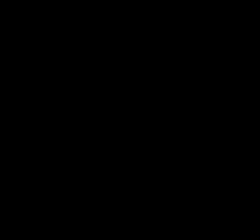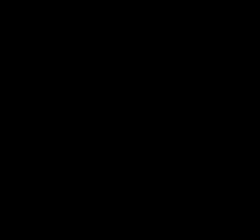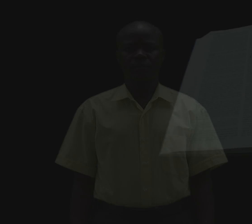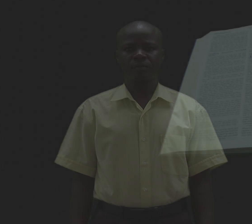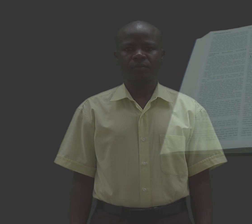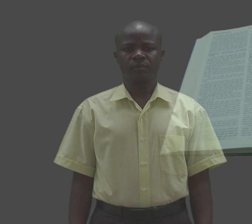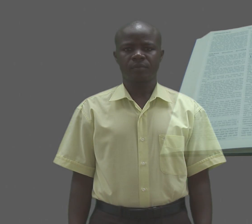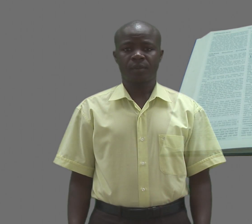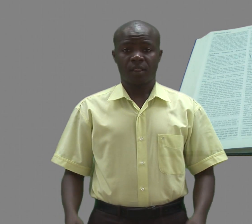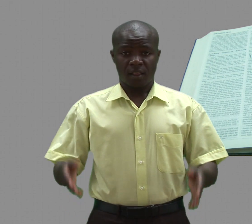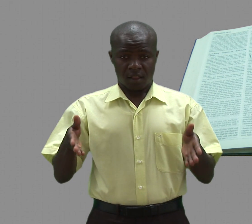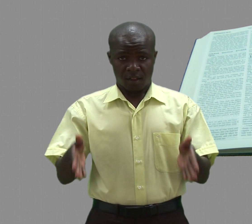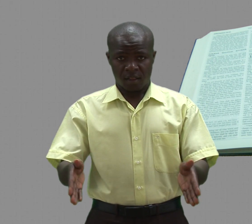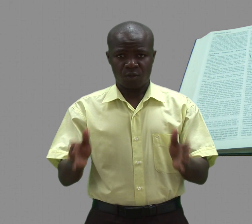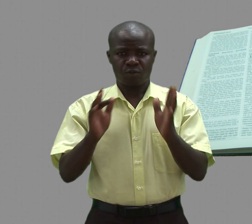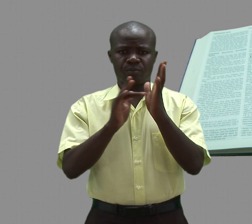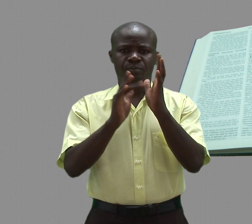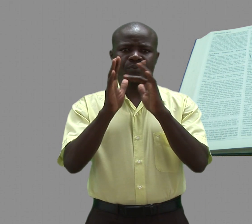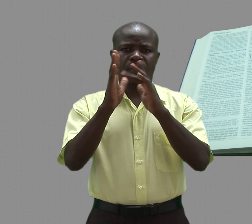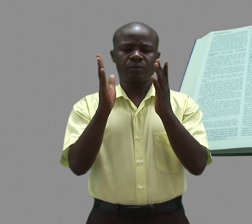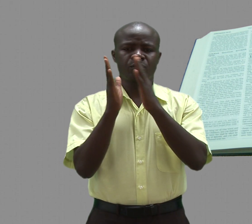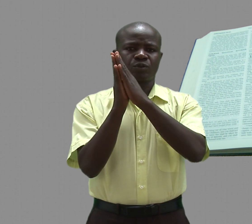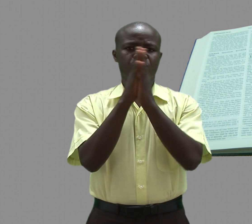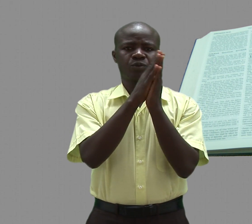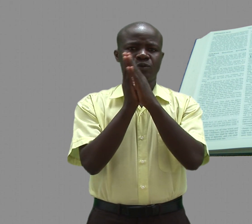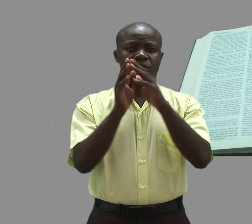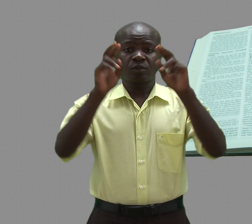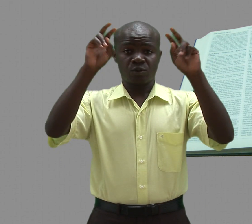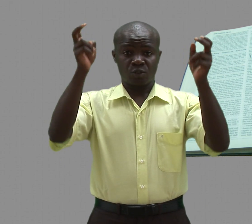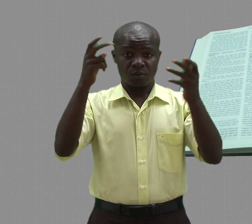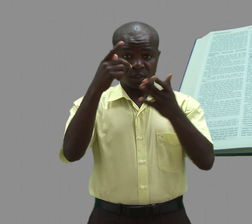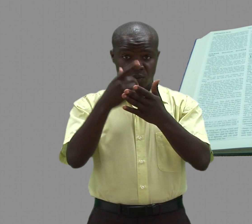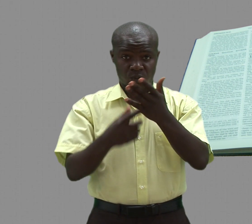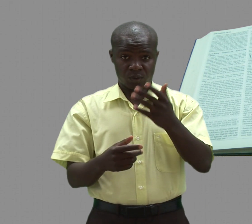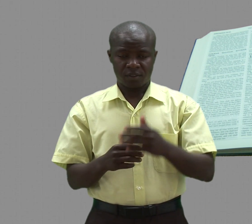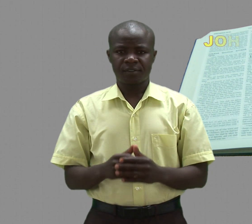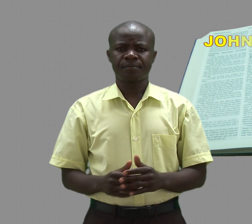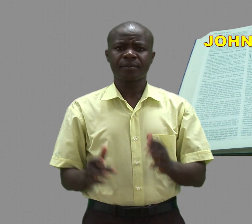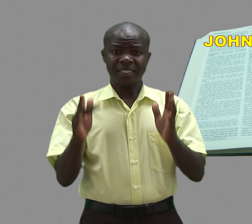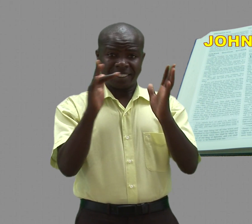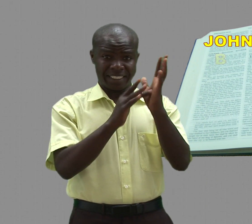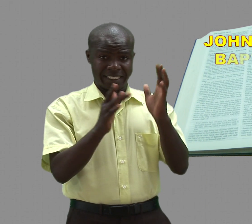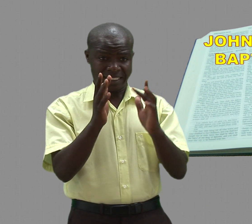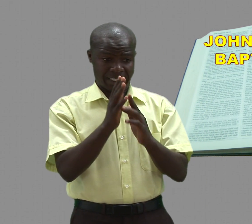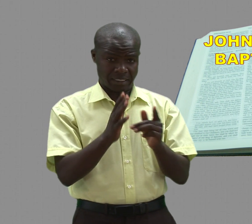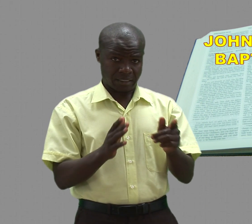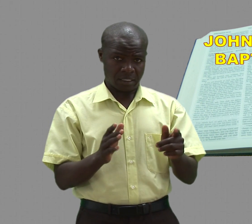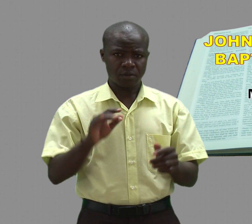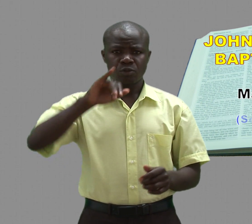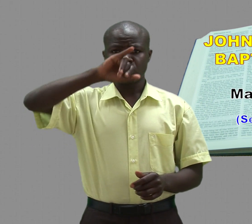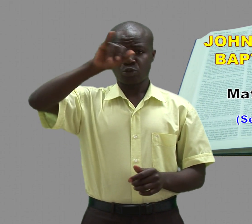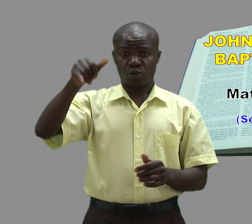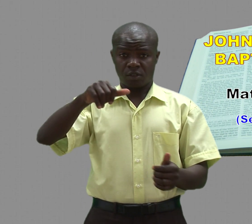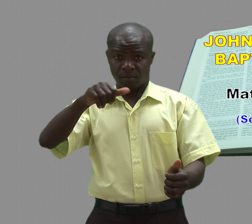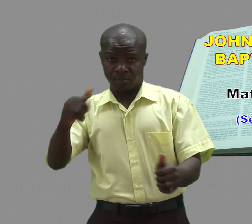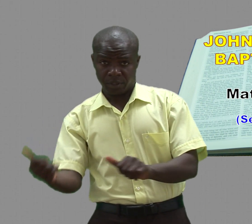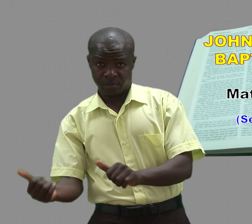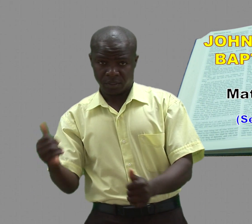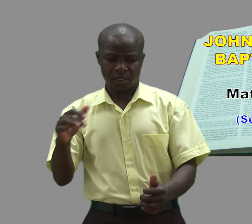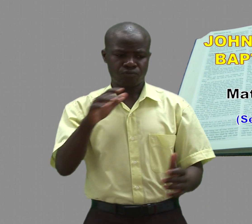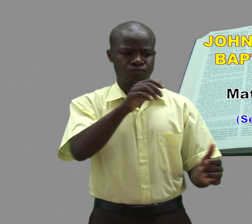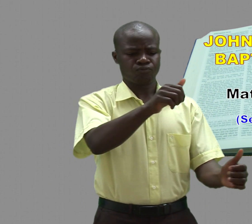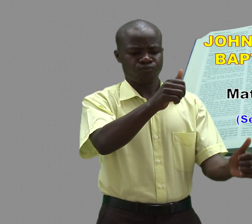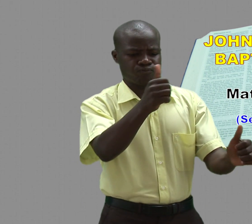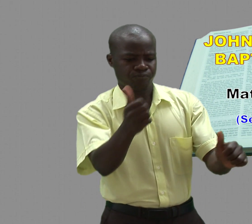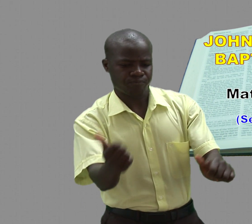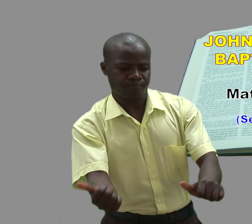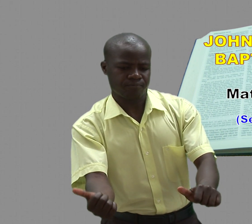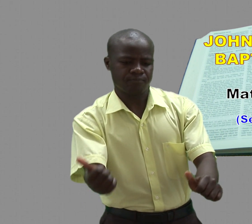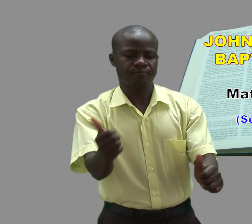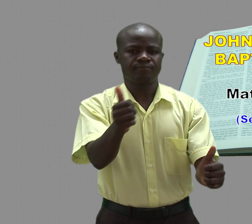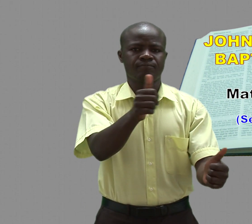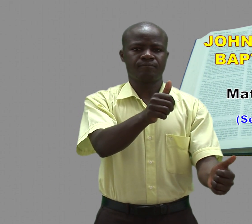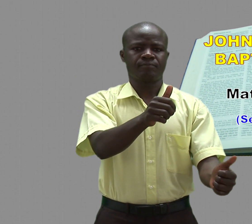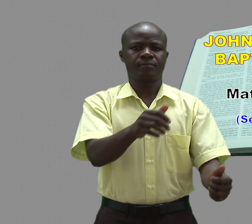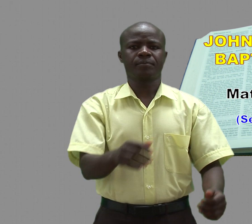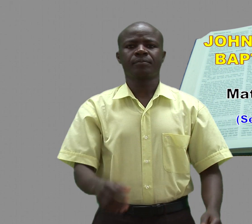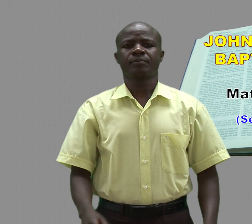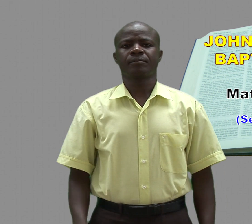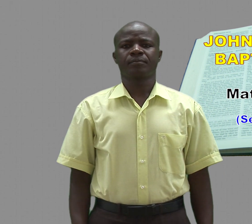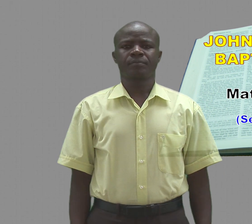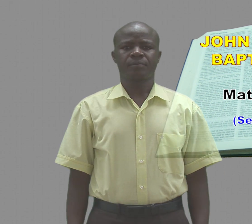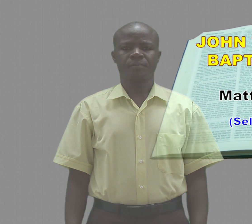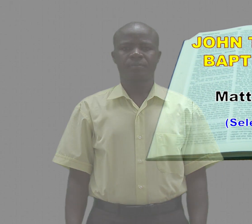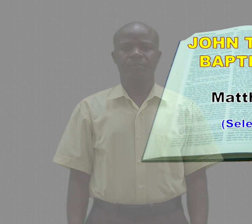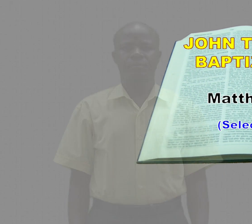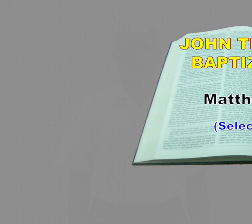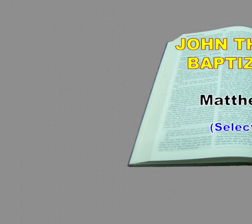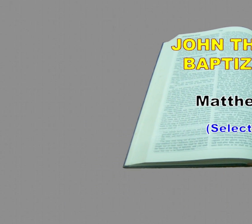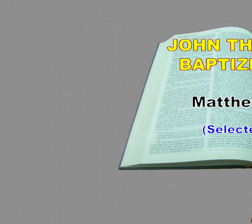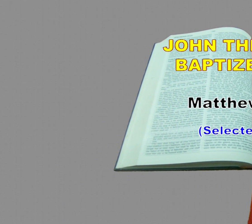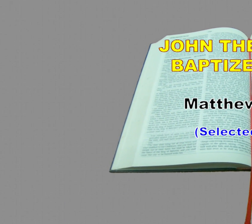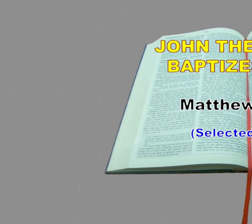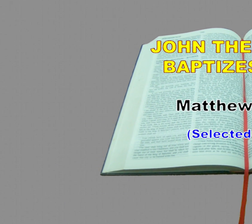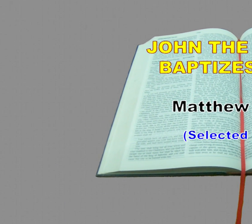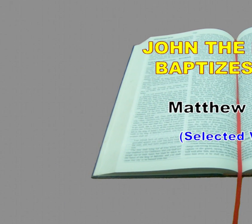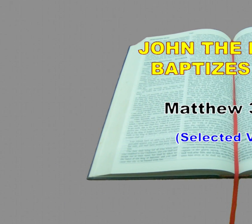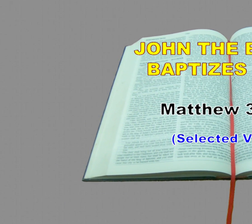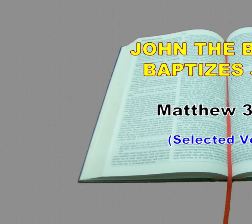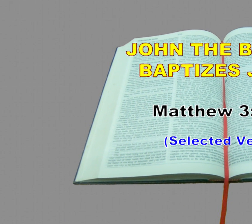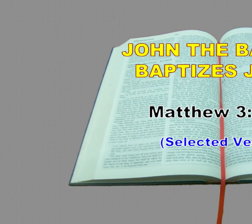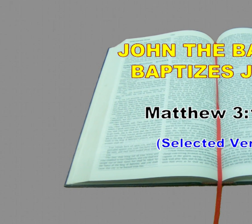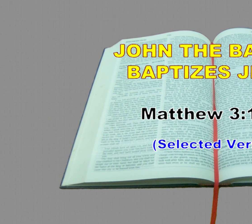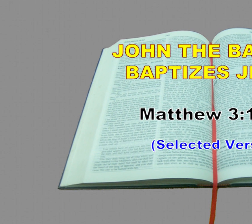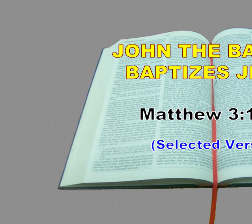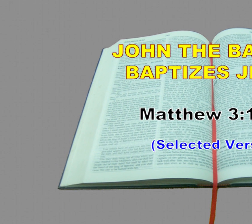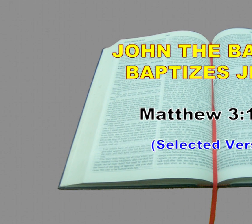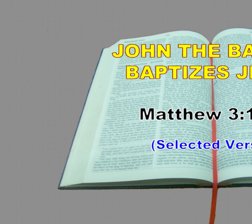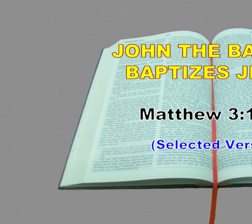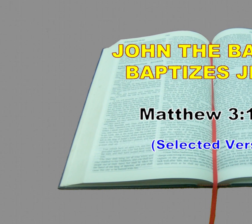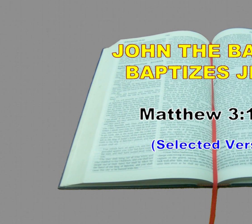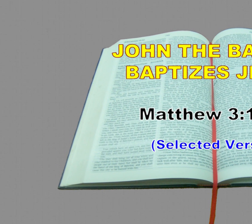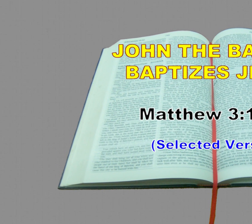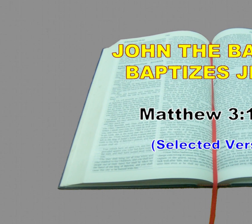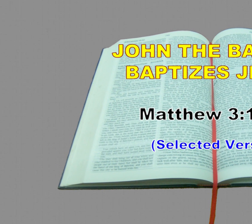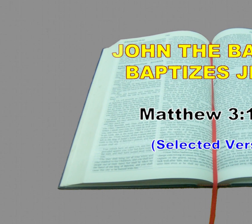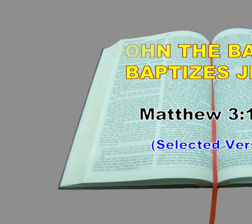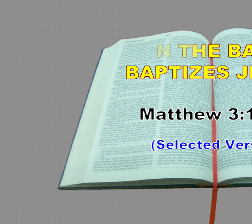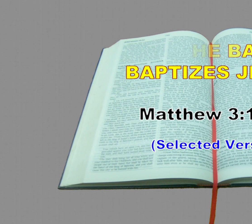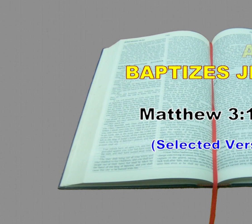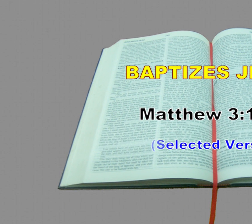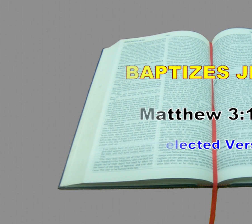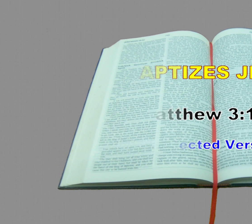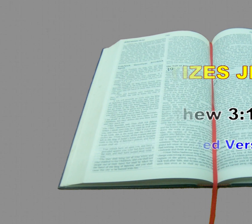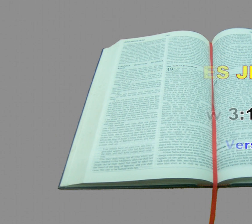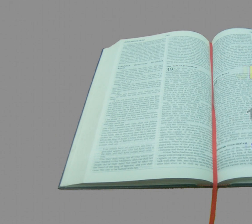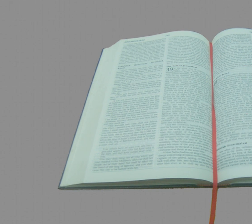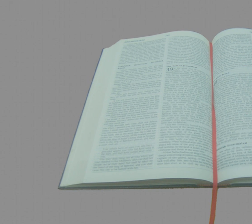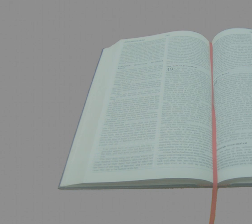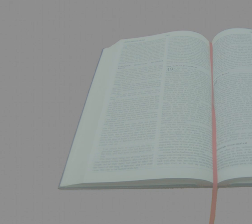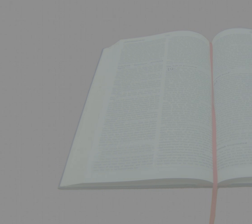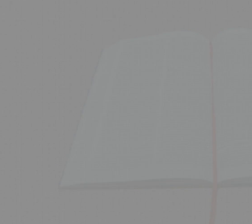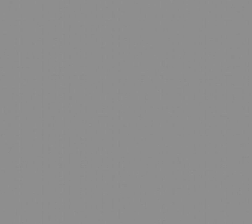John the Baptist baptizes Jesus